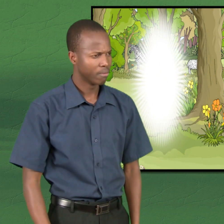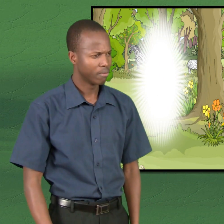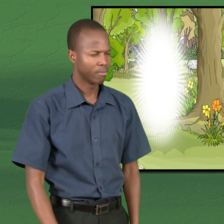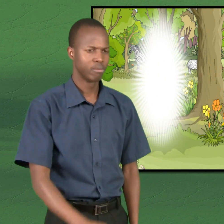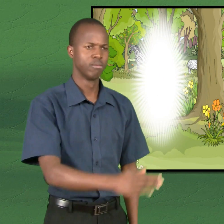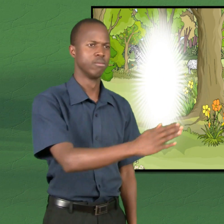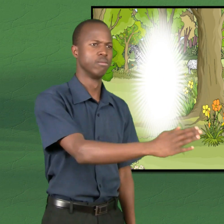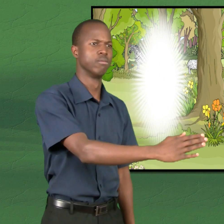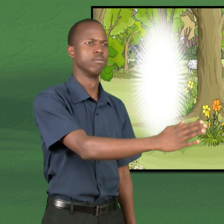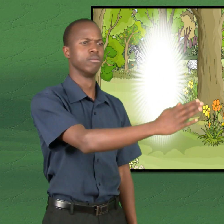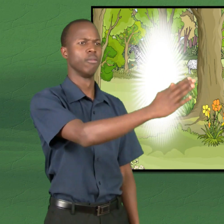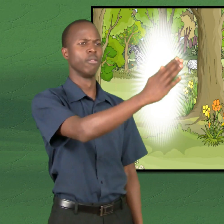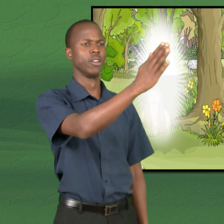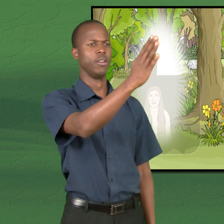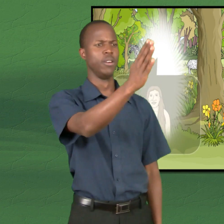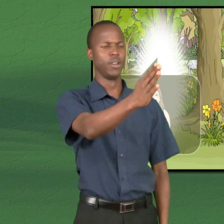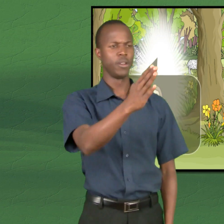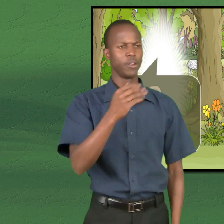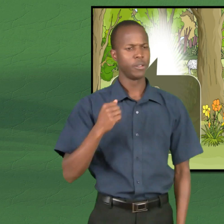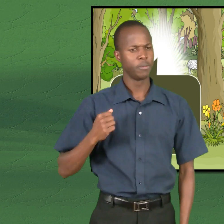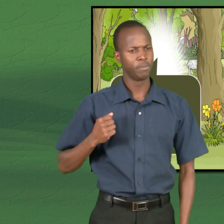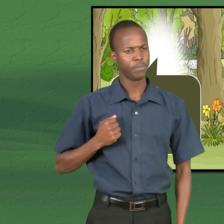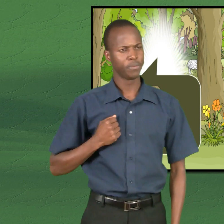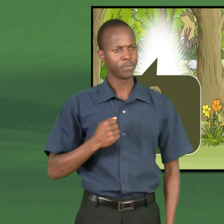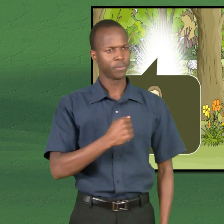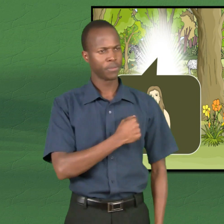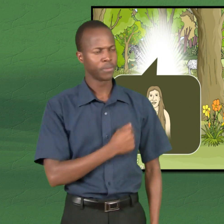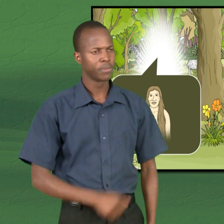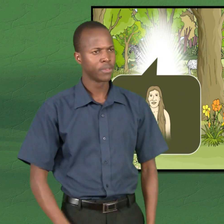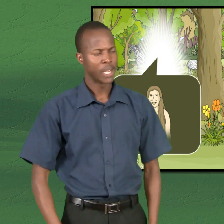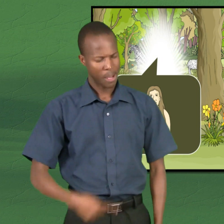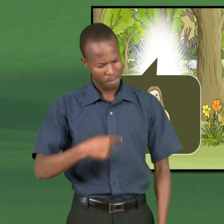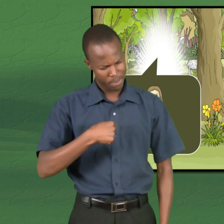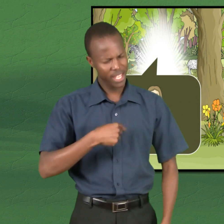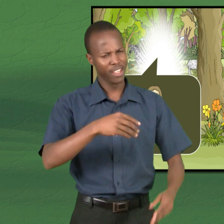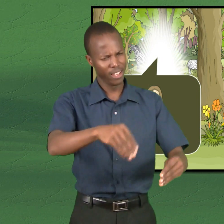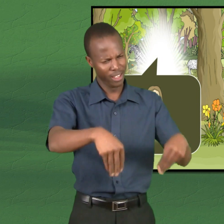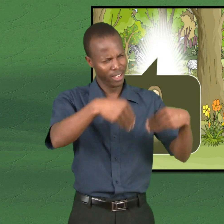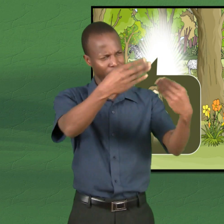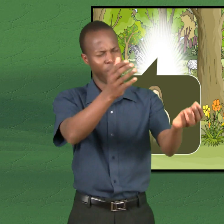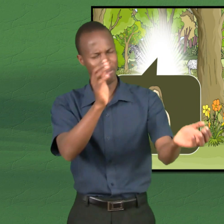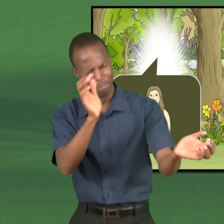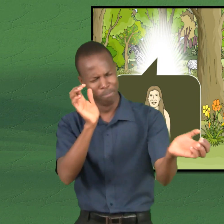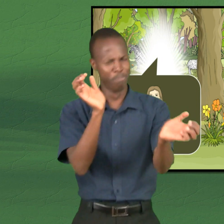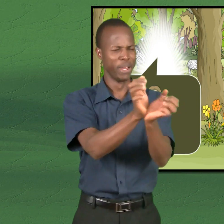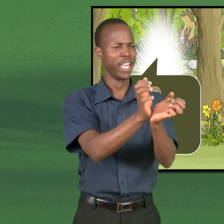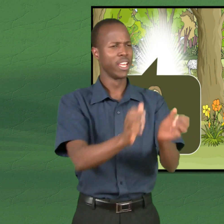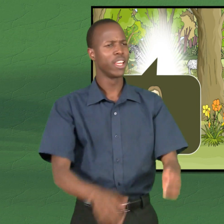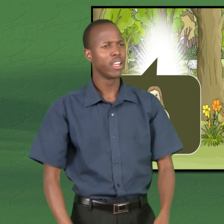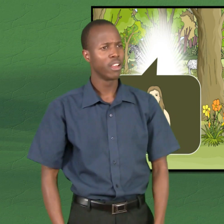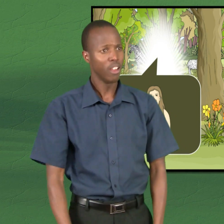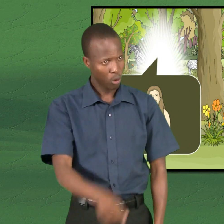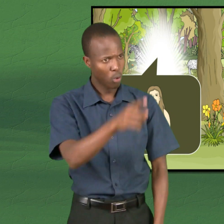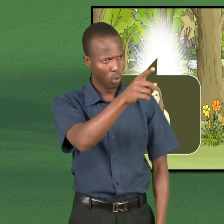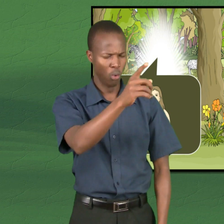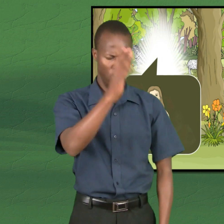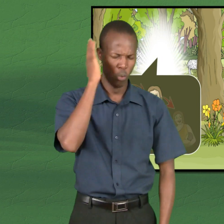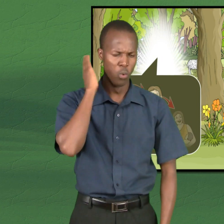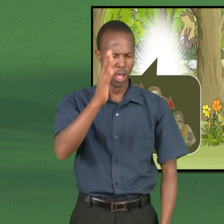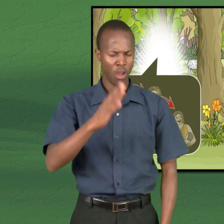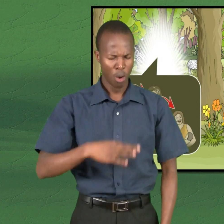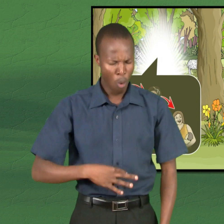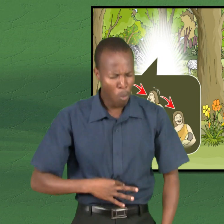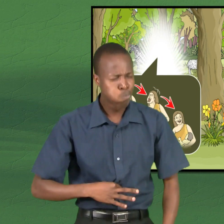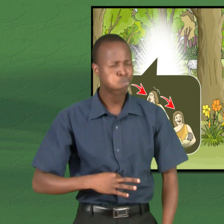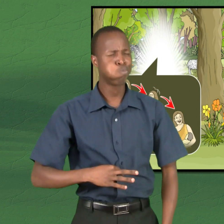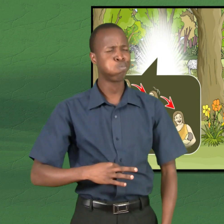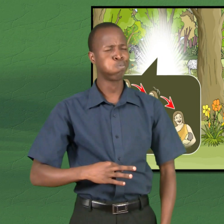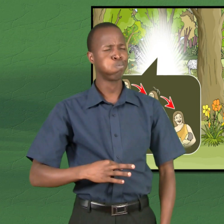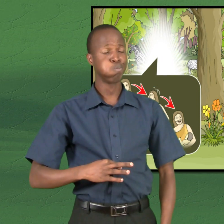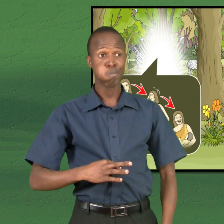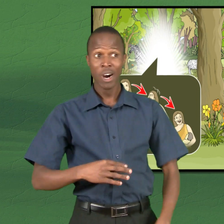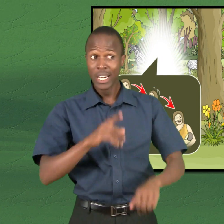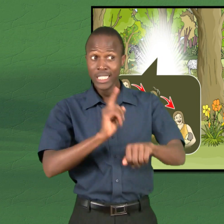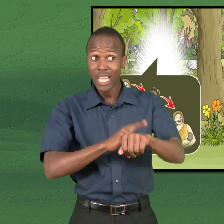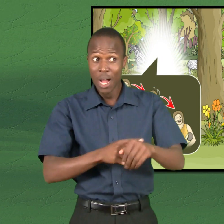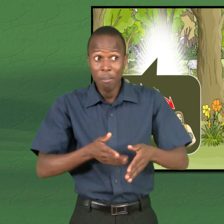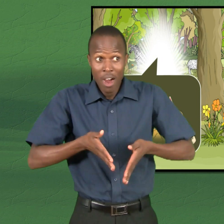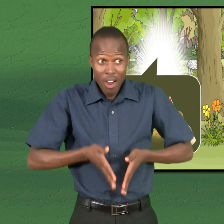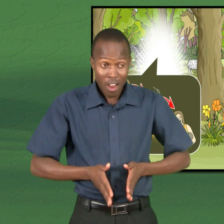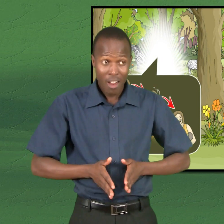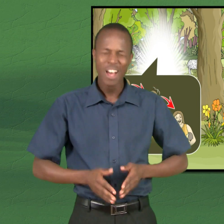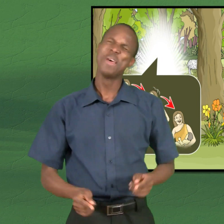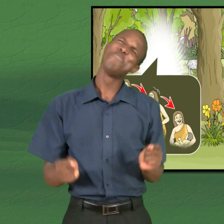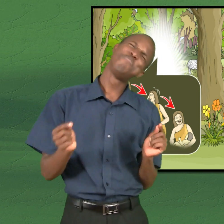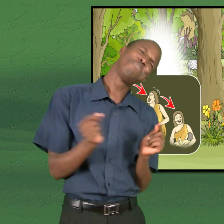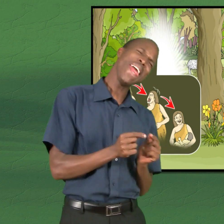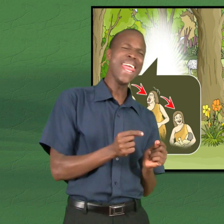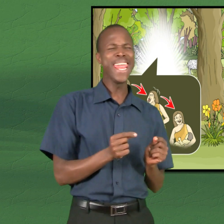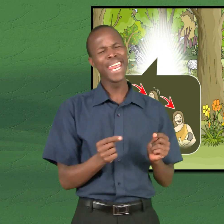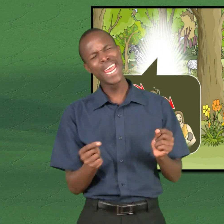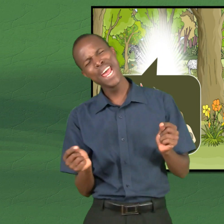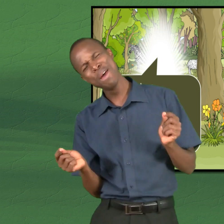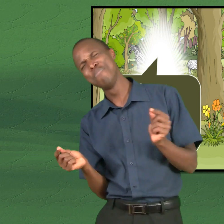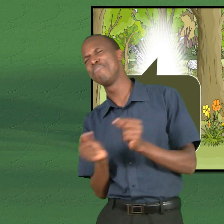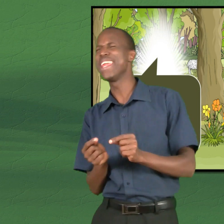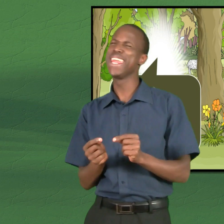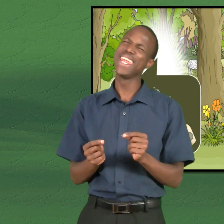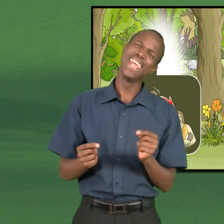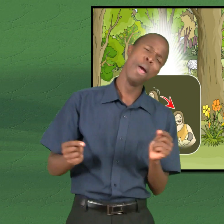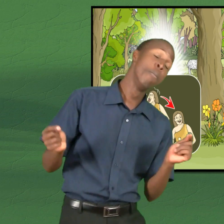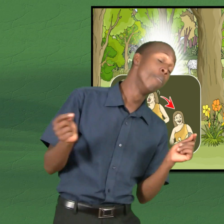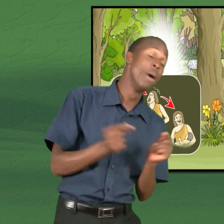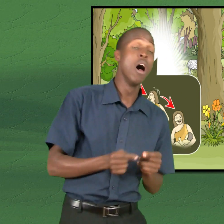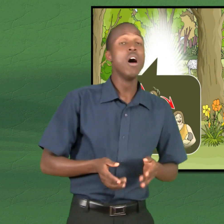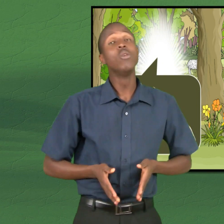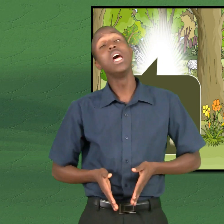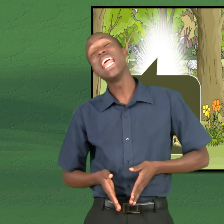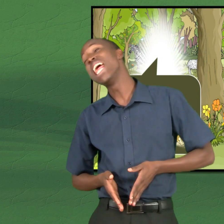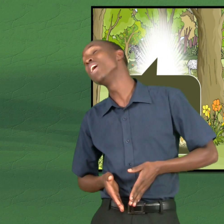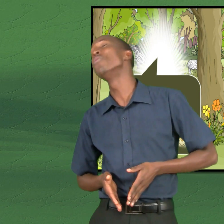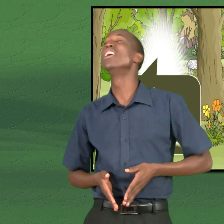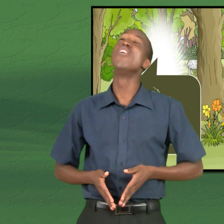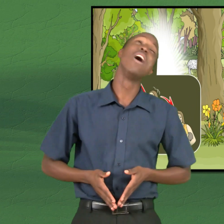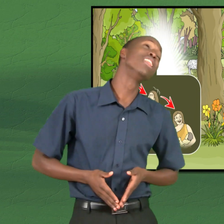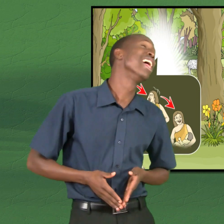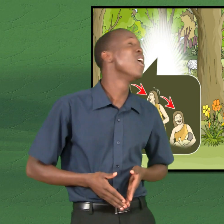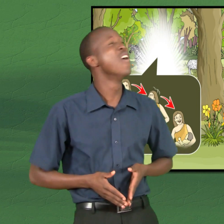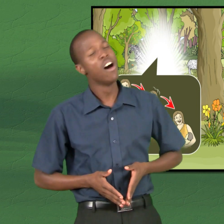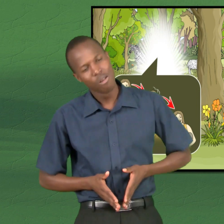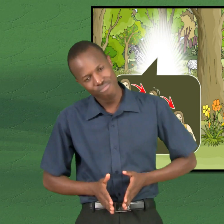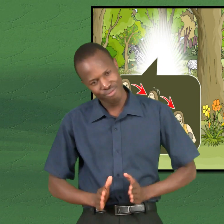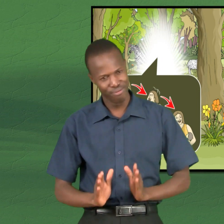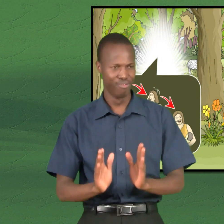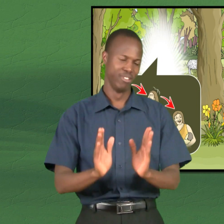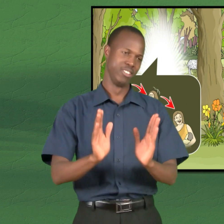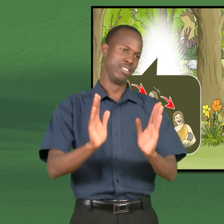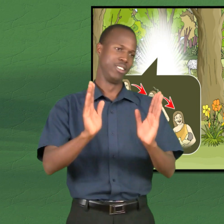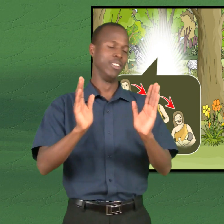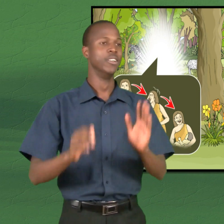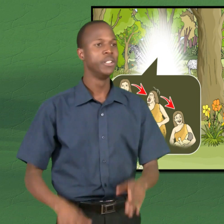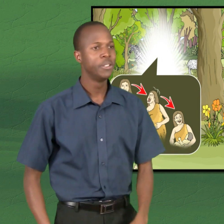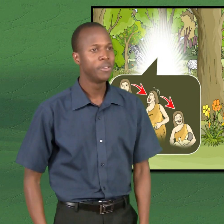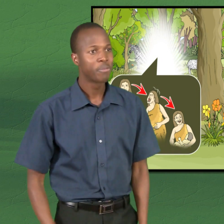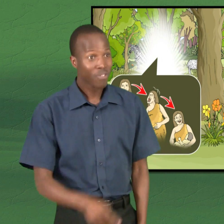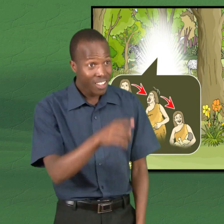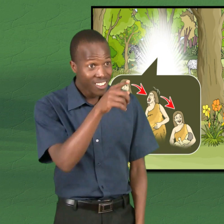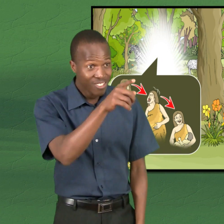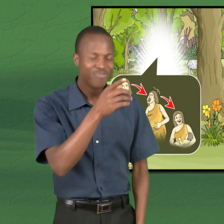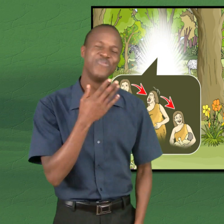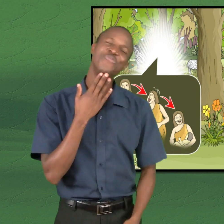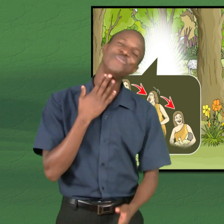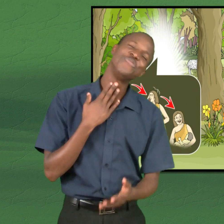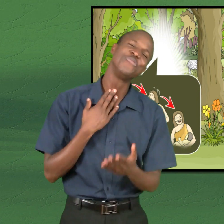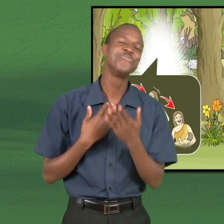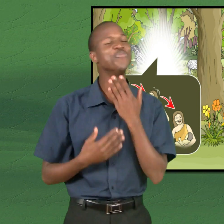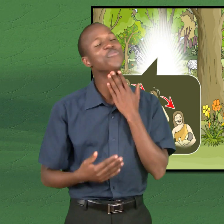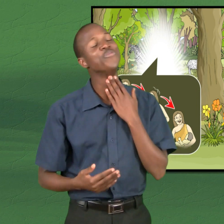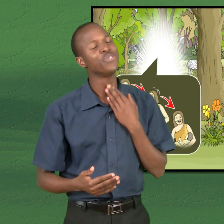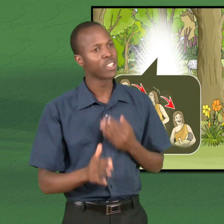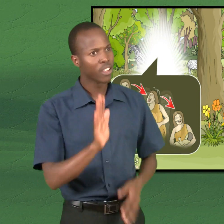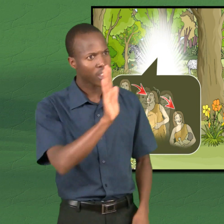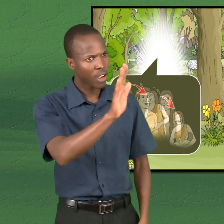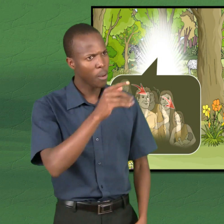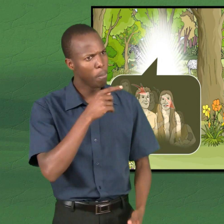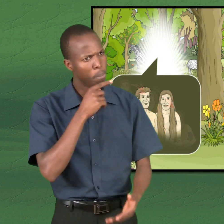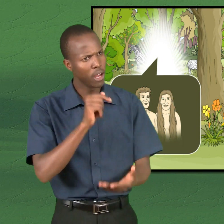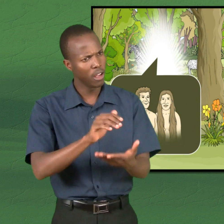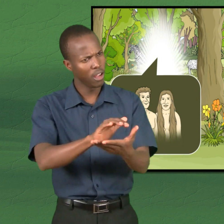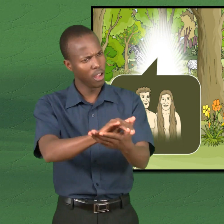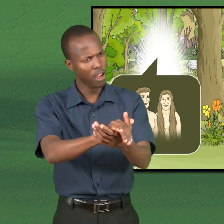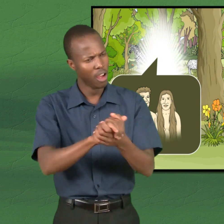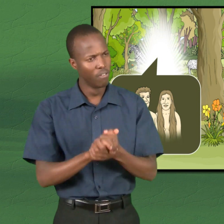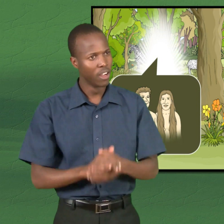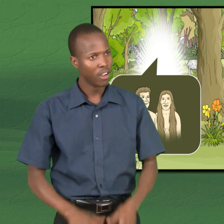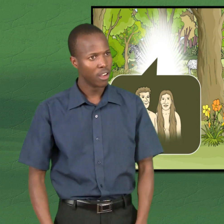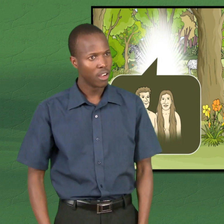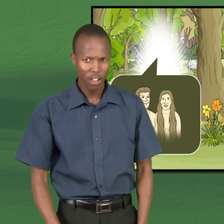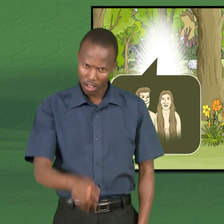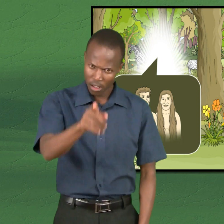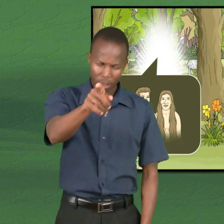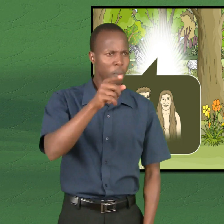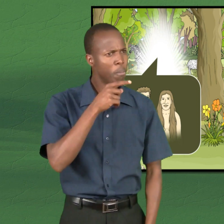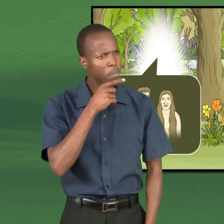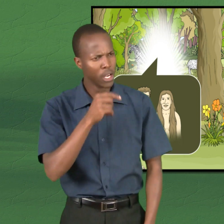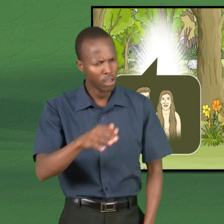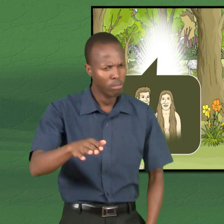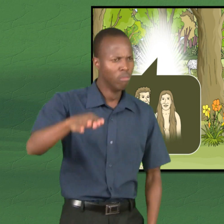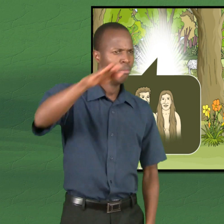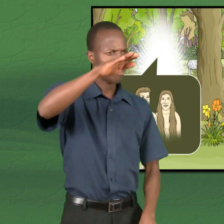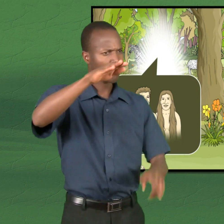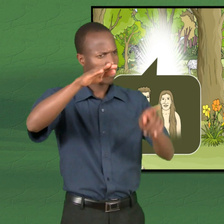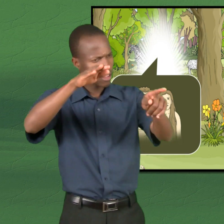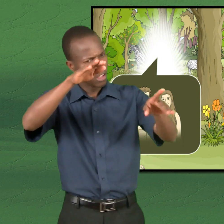To the woman He said: “I will sharply increase your pain in childbirth;